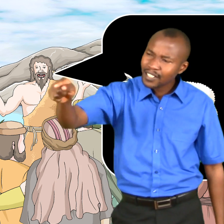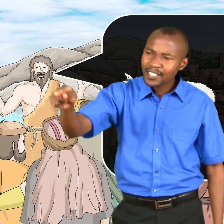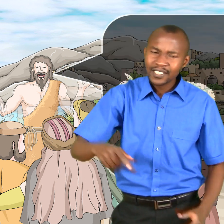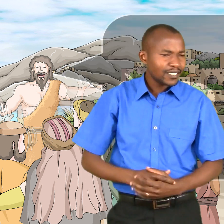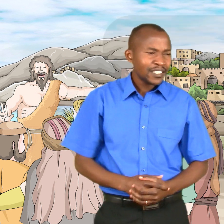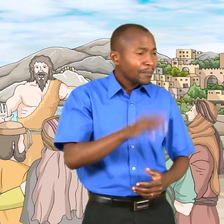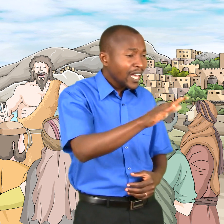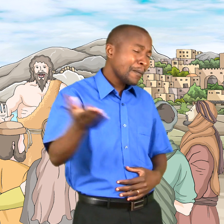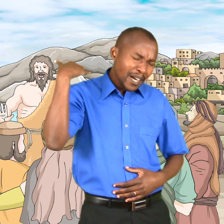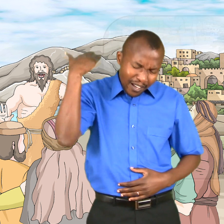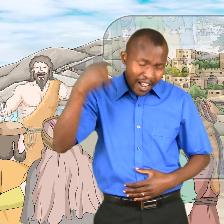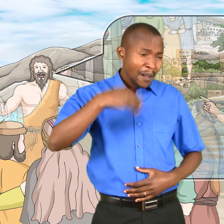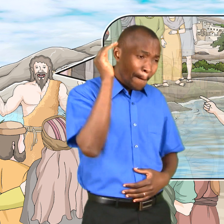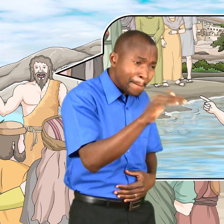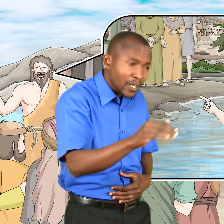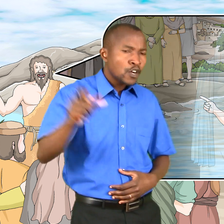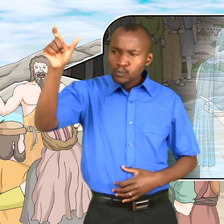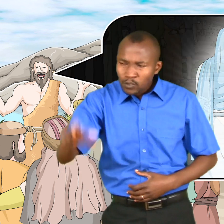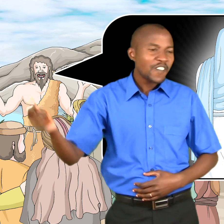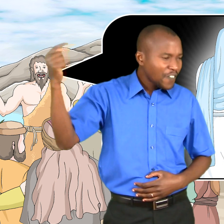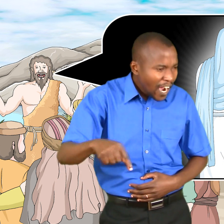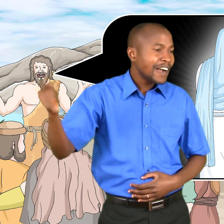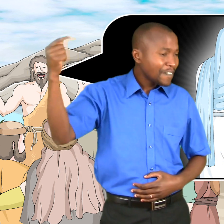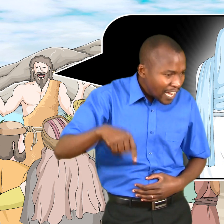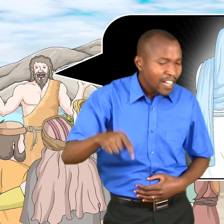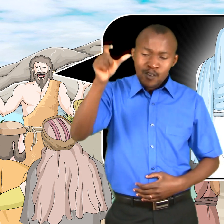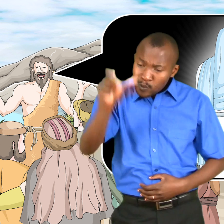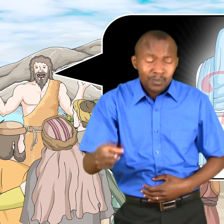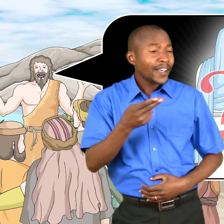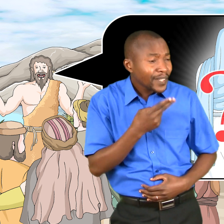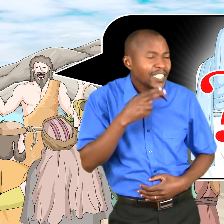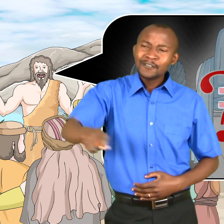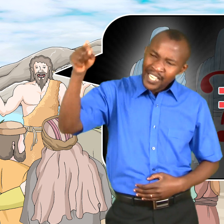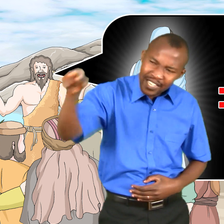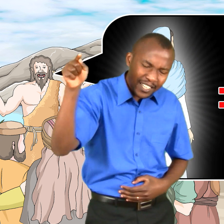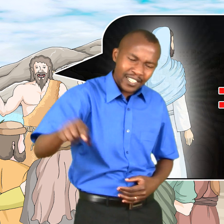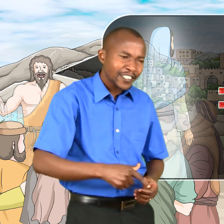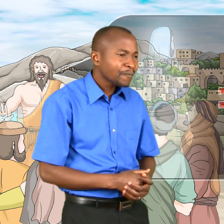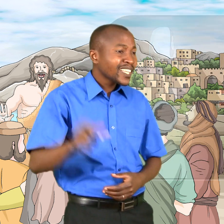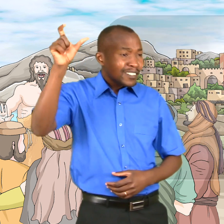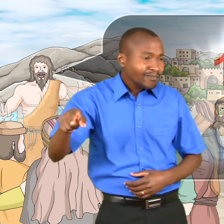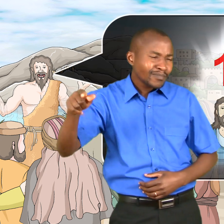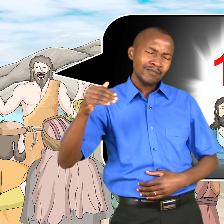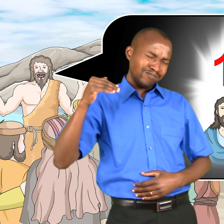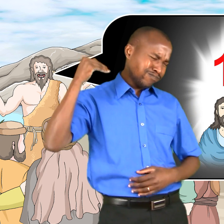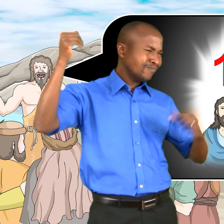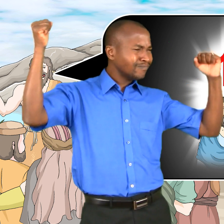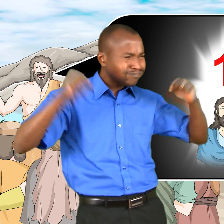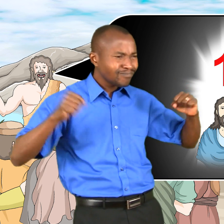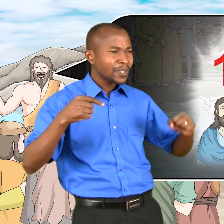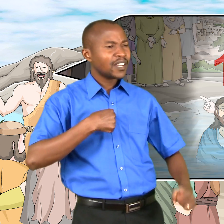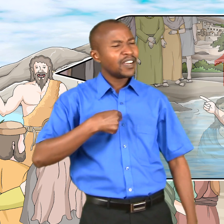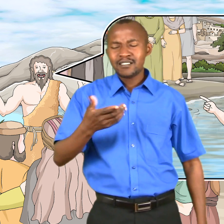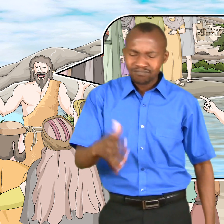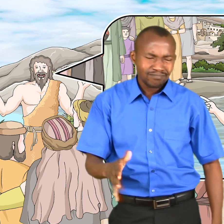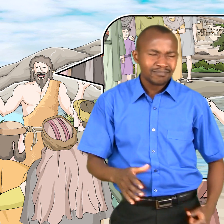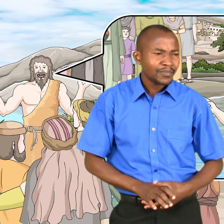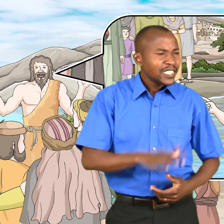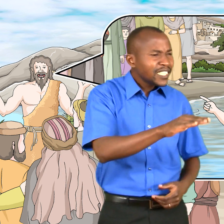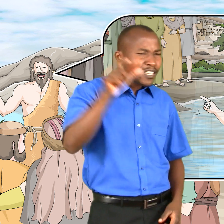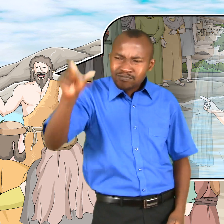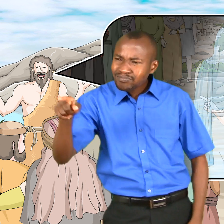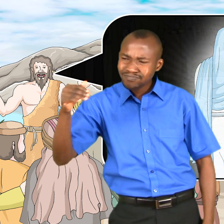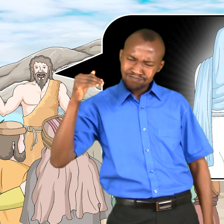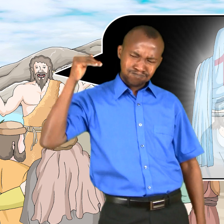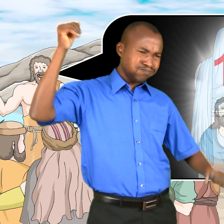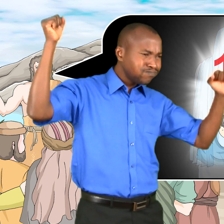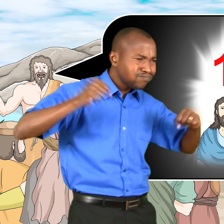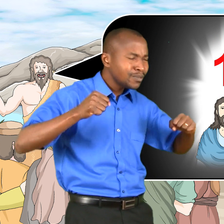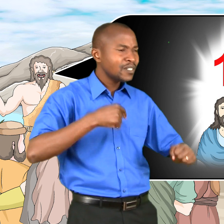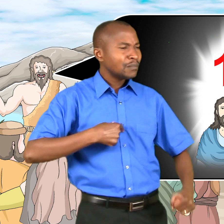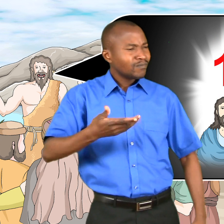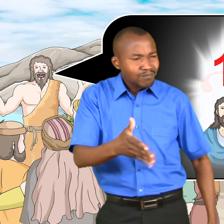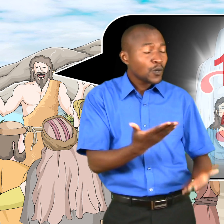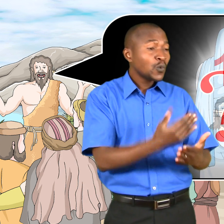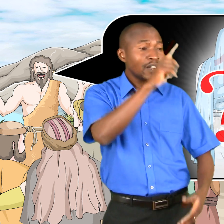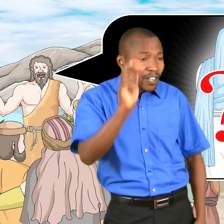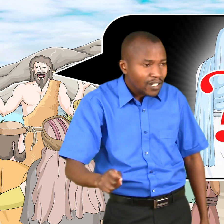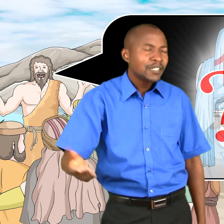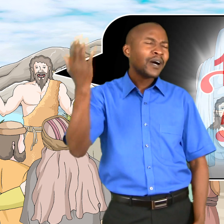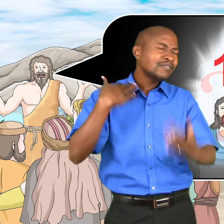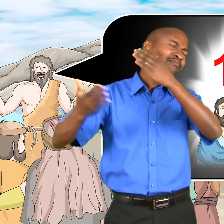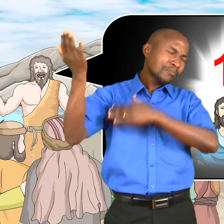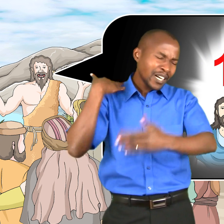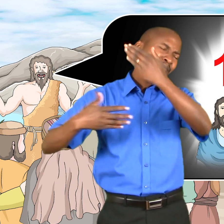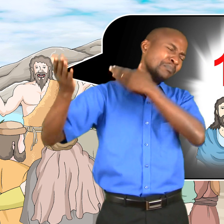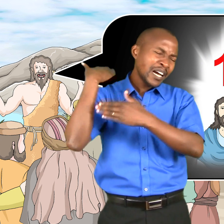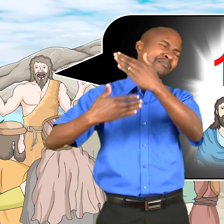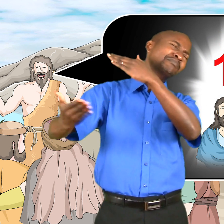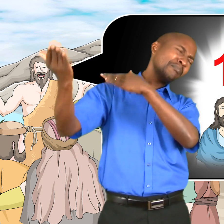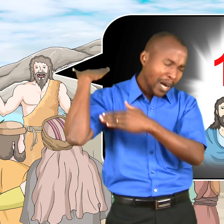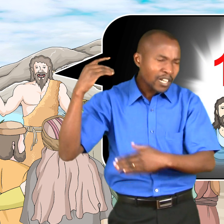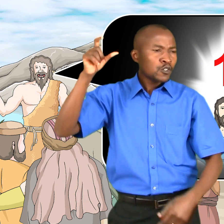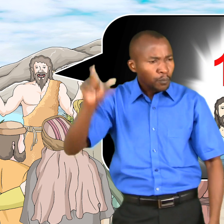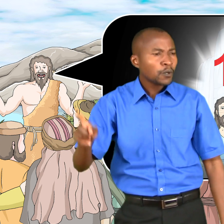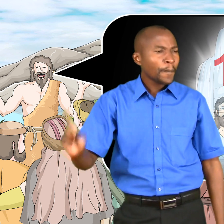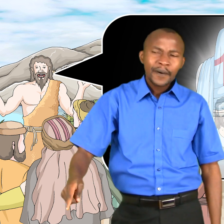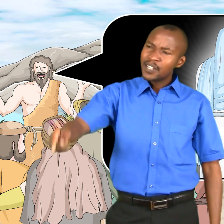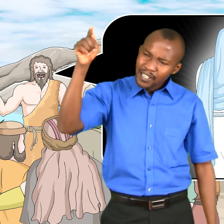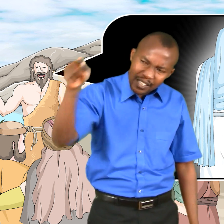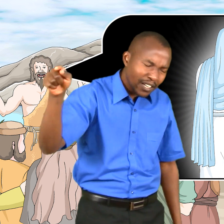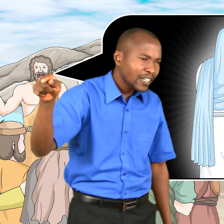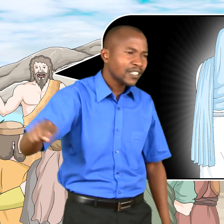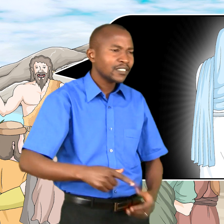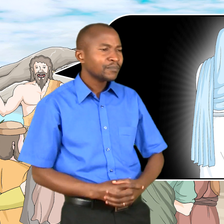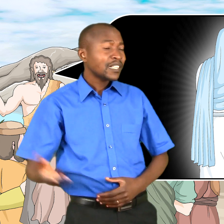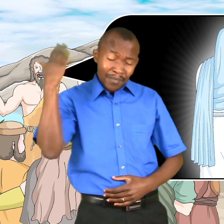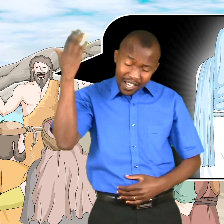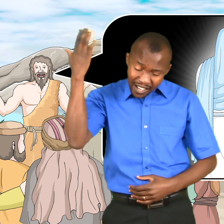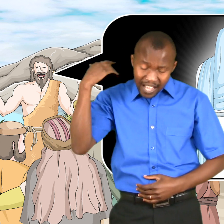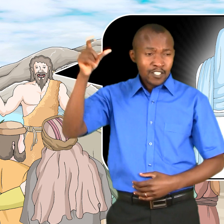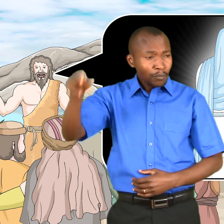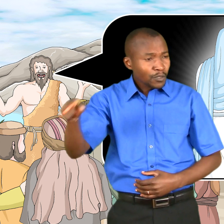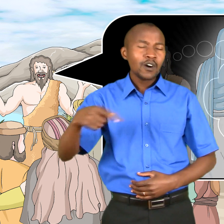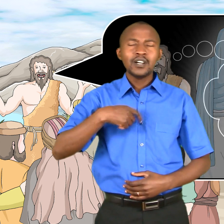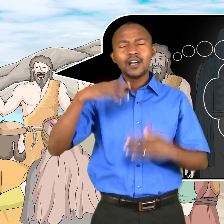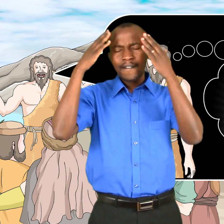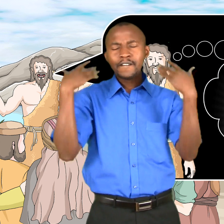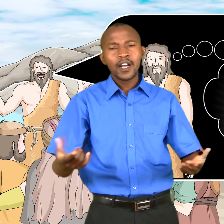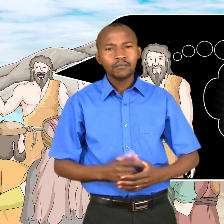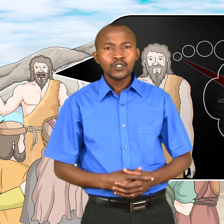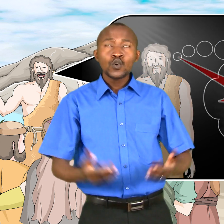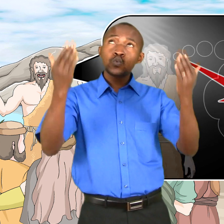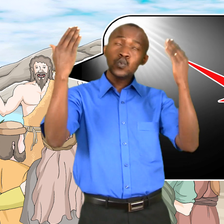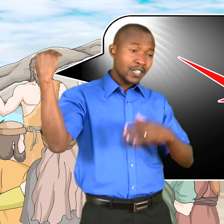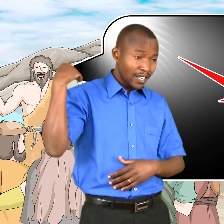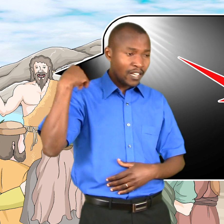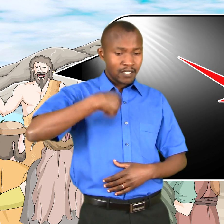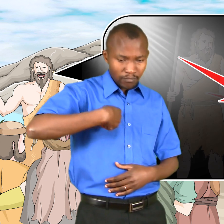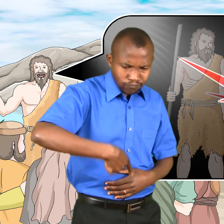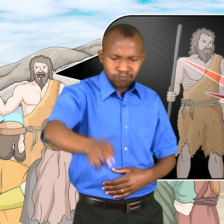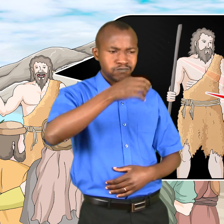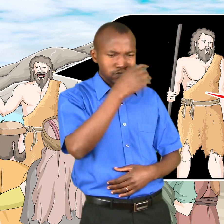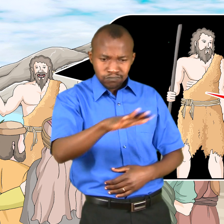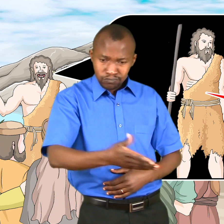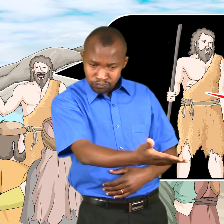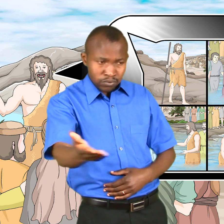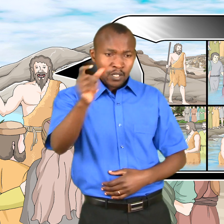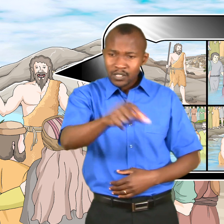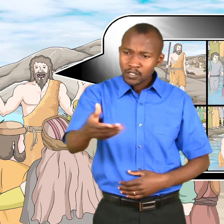This is He of whom I said, ‘A man who comes after me has surpassed me because He was before me.’